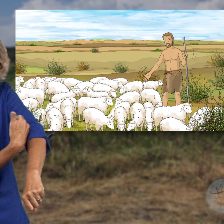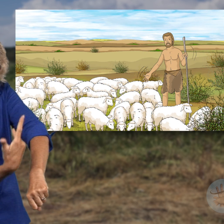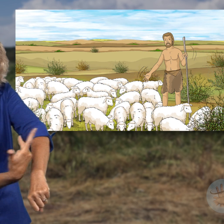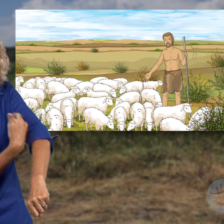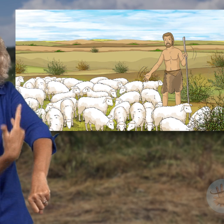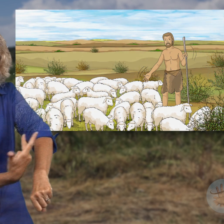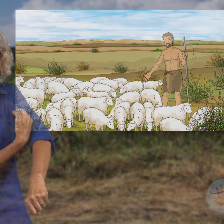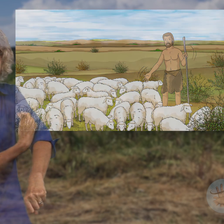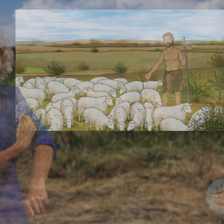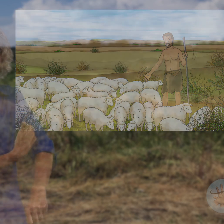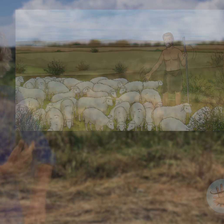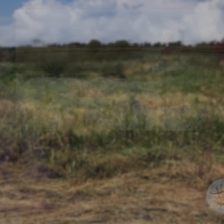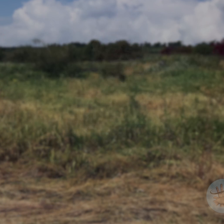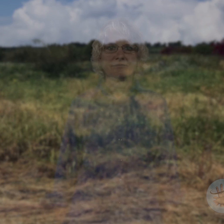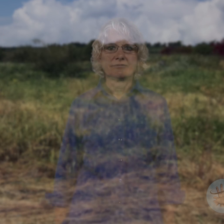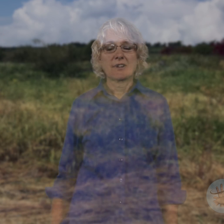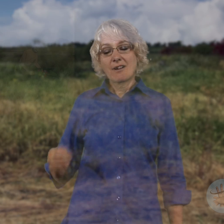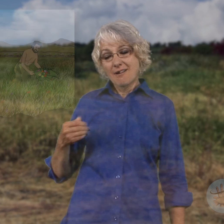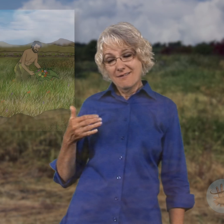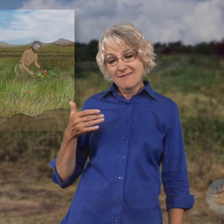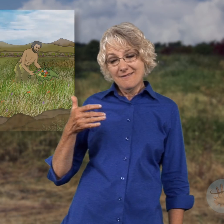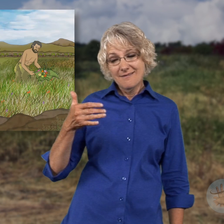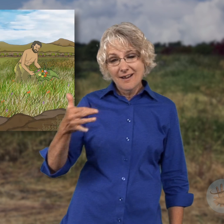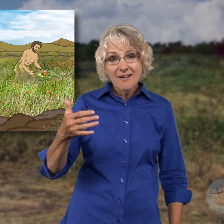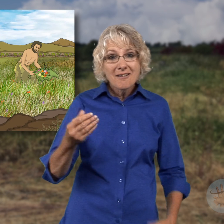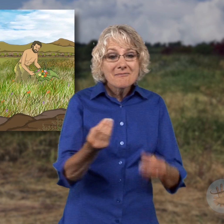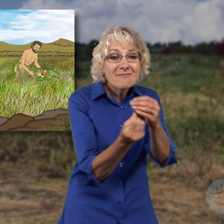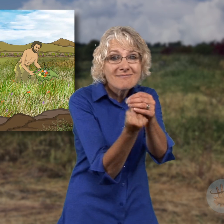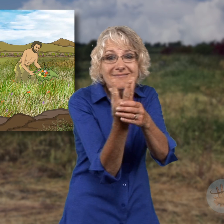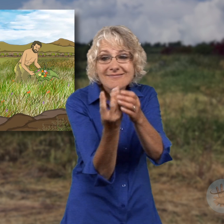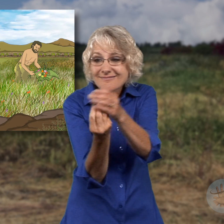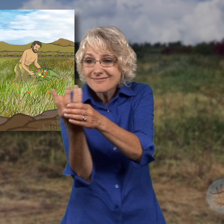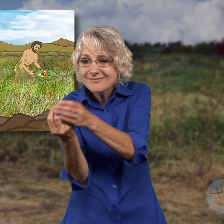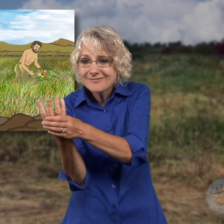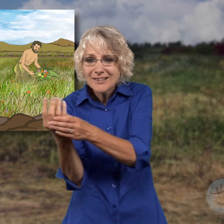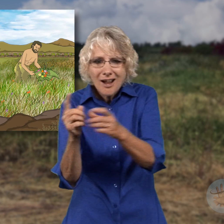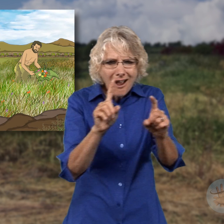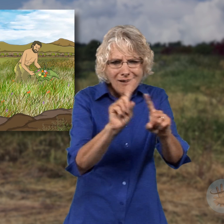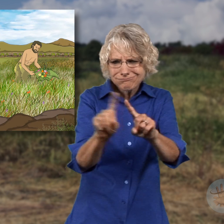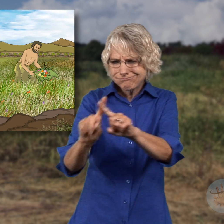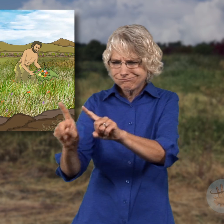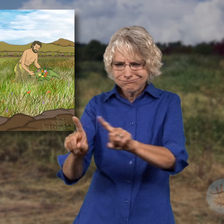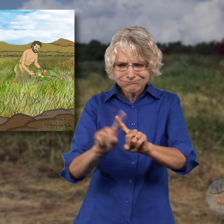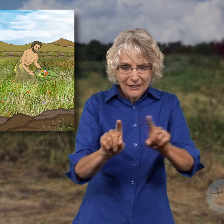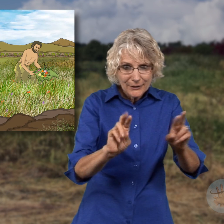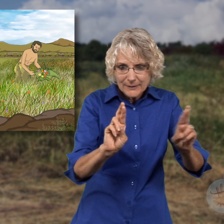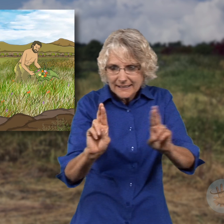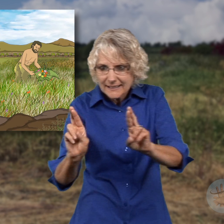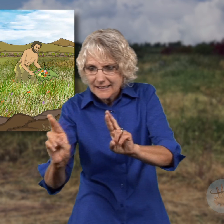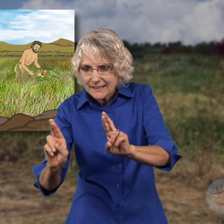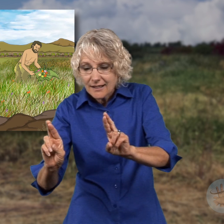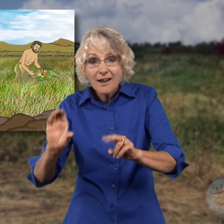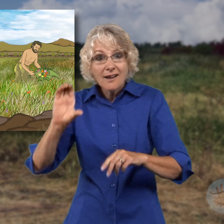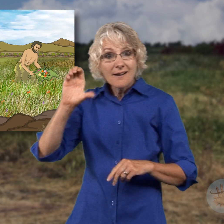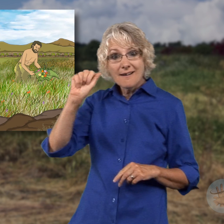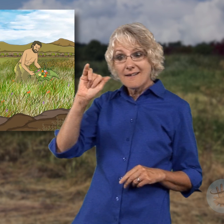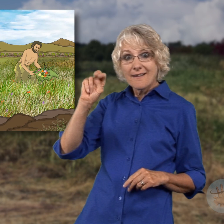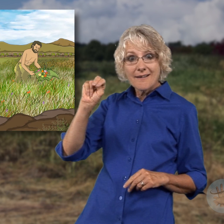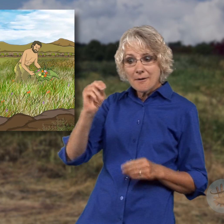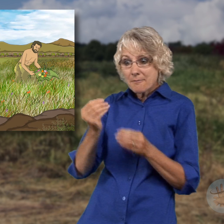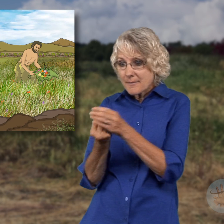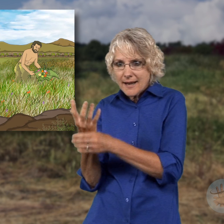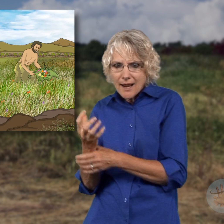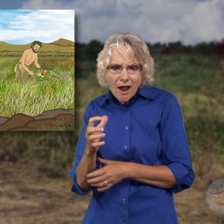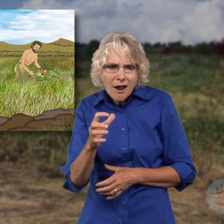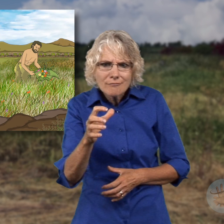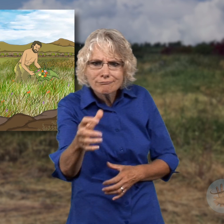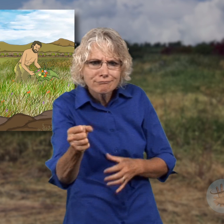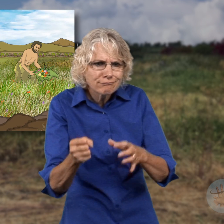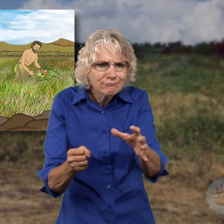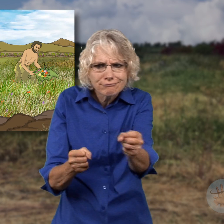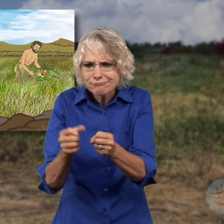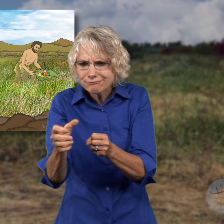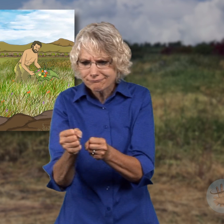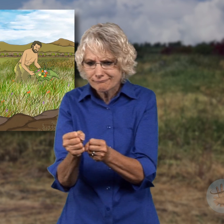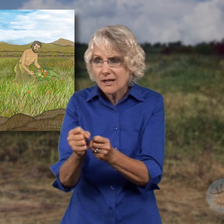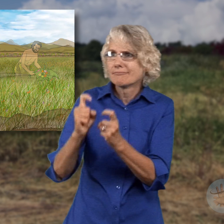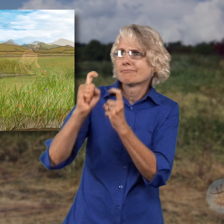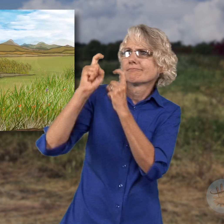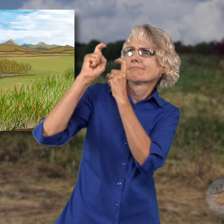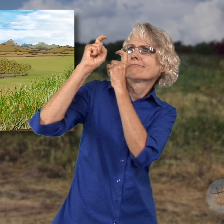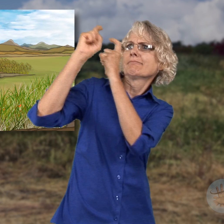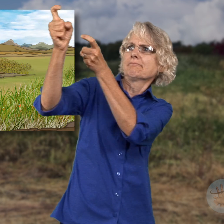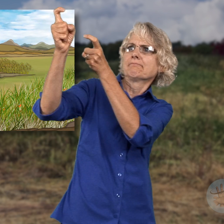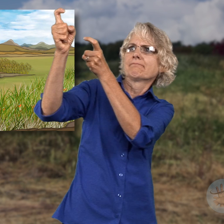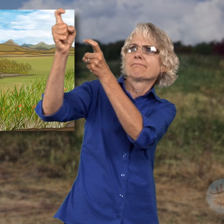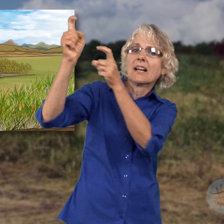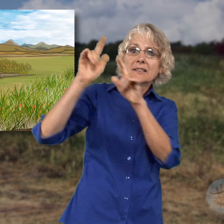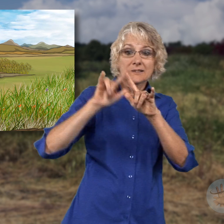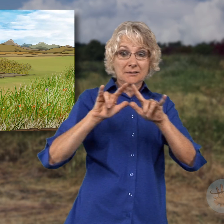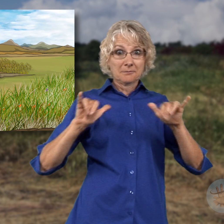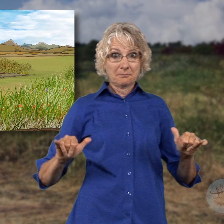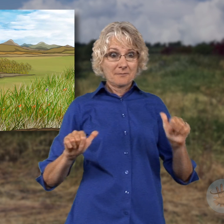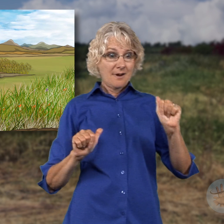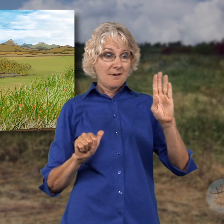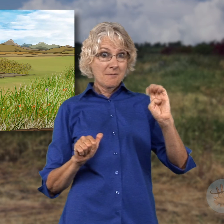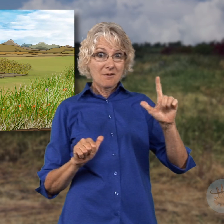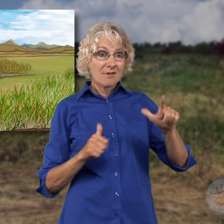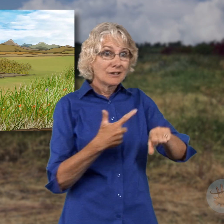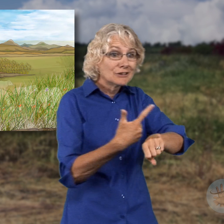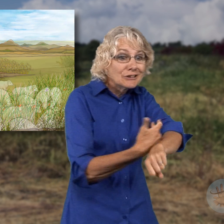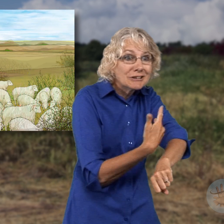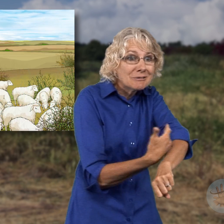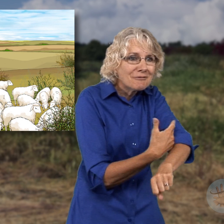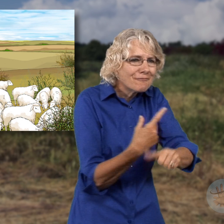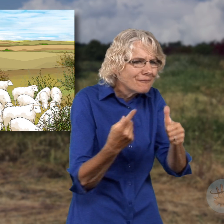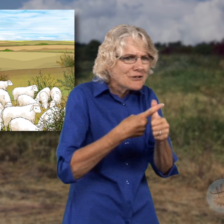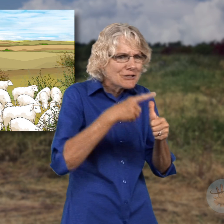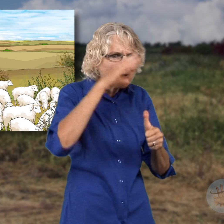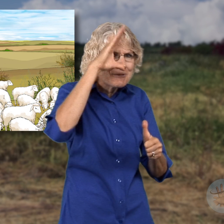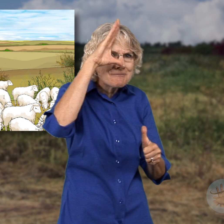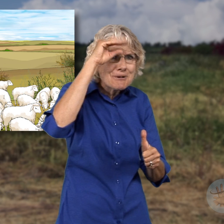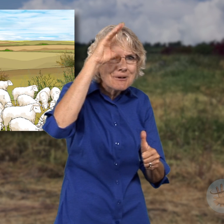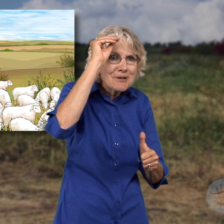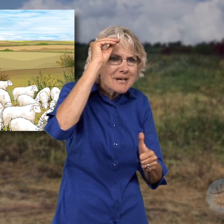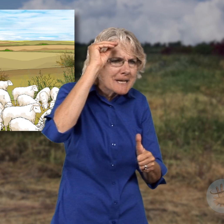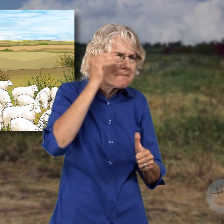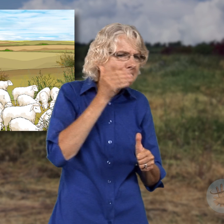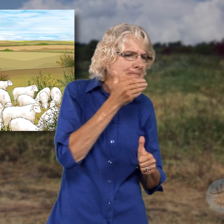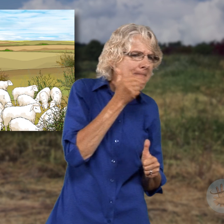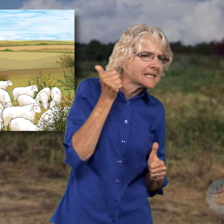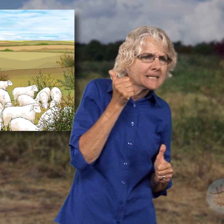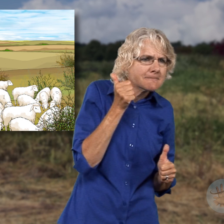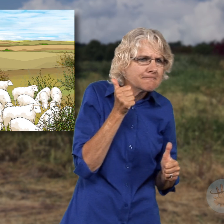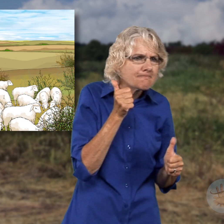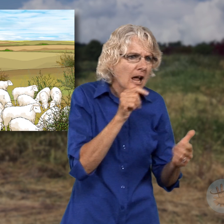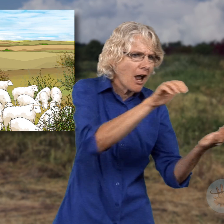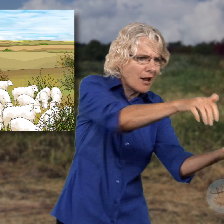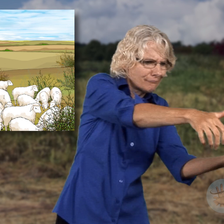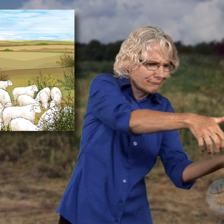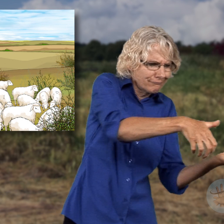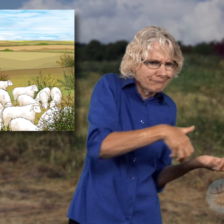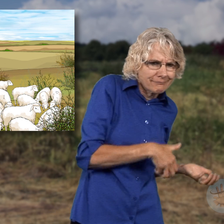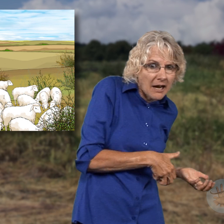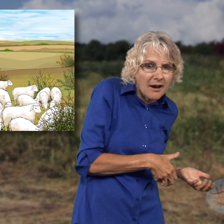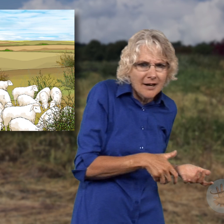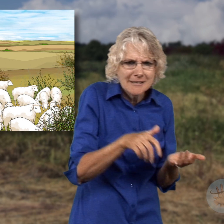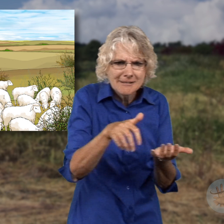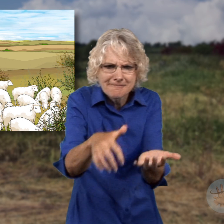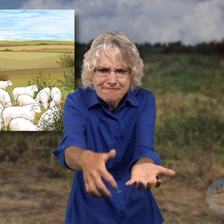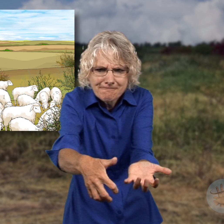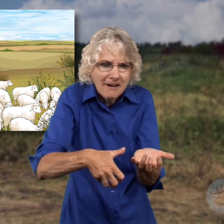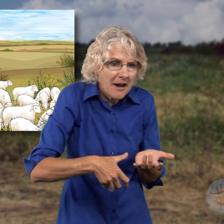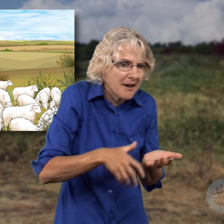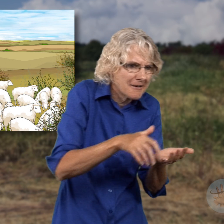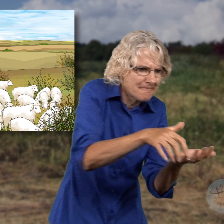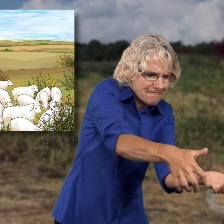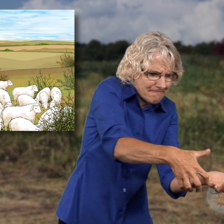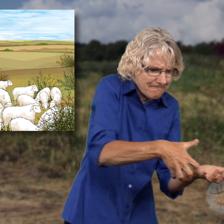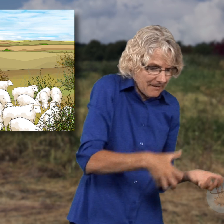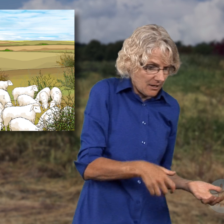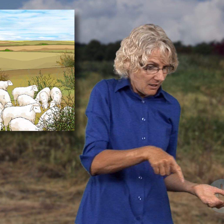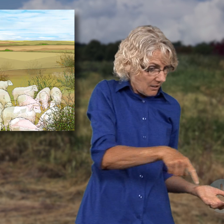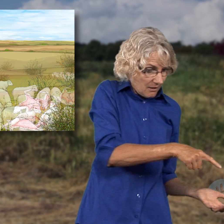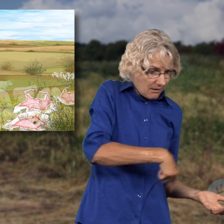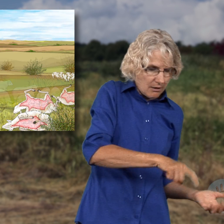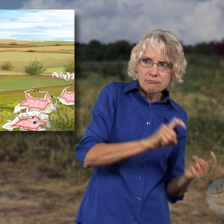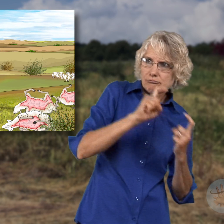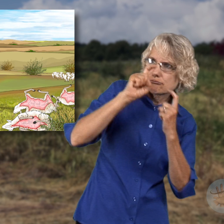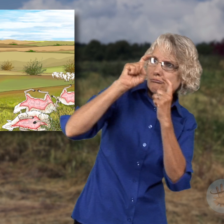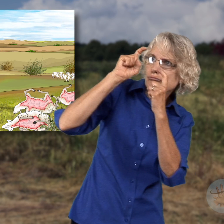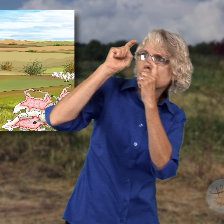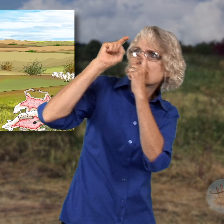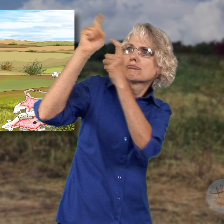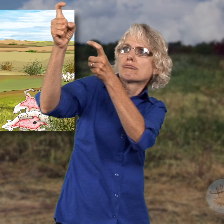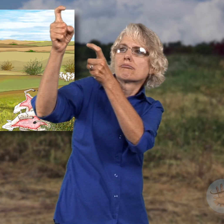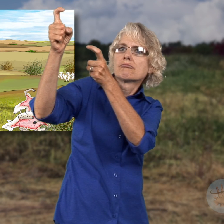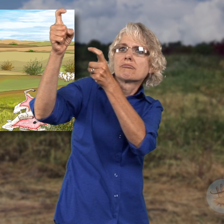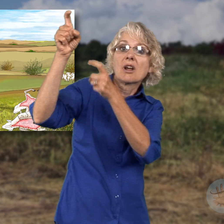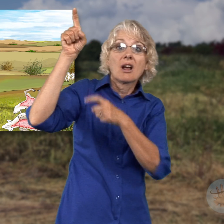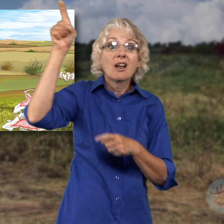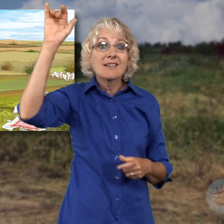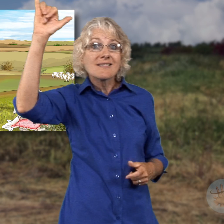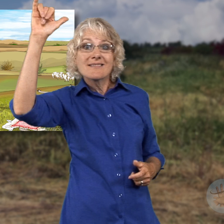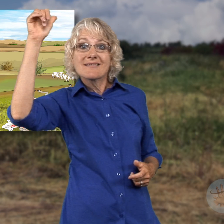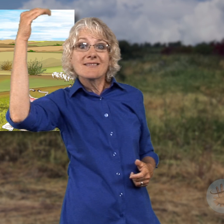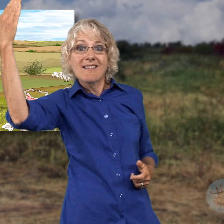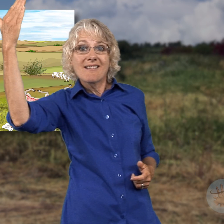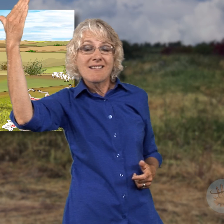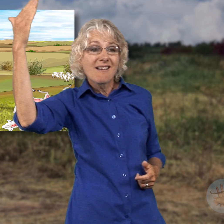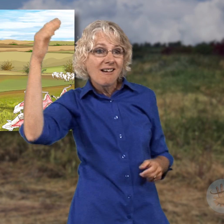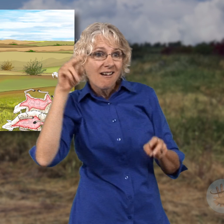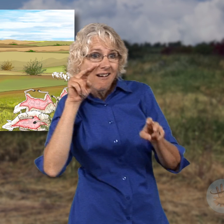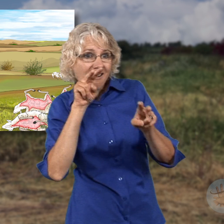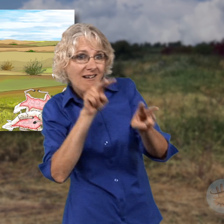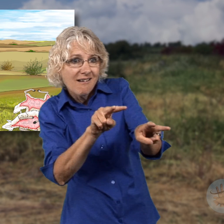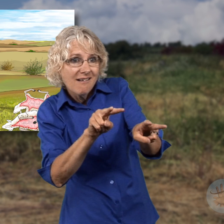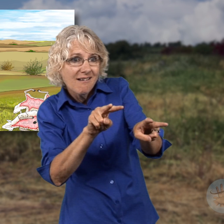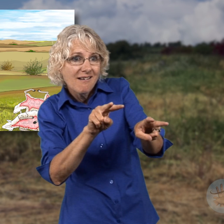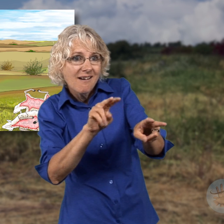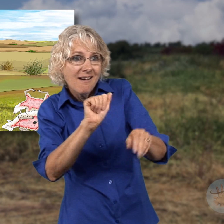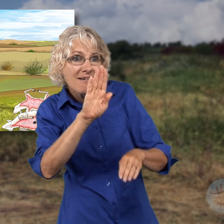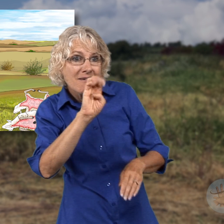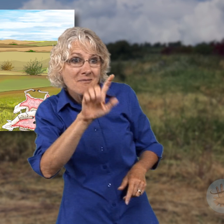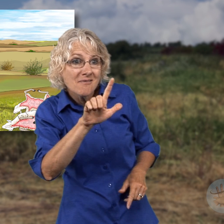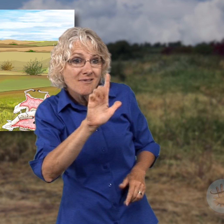So in the course of time, Cain brought some of the fruit of the soil as an offering to the LORD, while Abel brought the best portions of the firstborn of his flock.